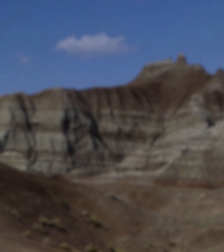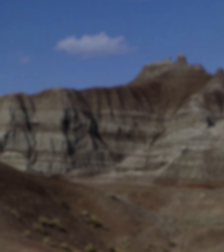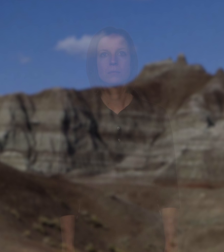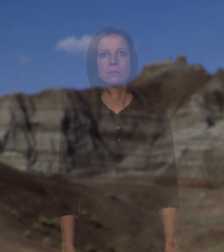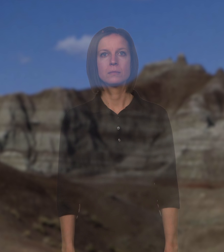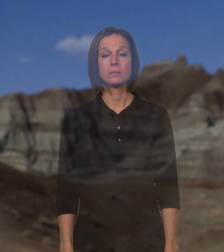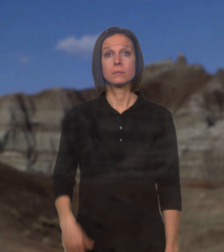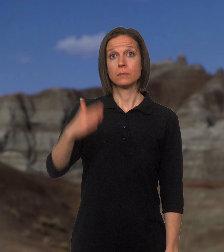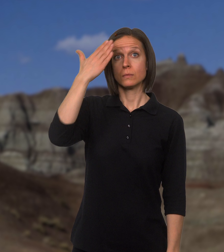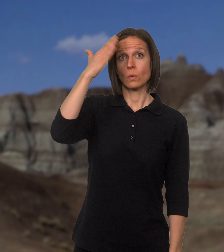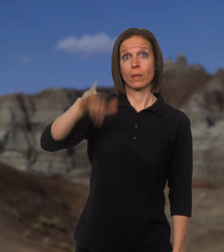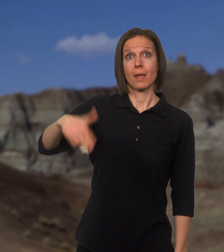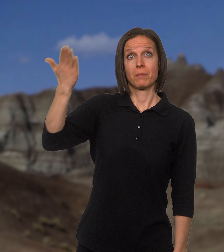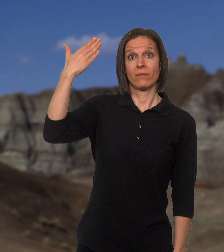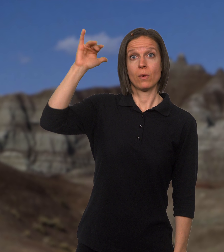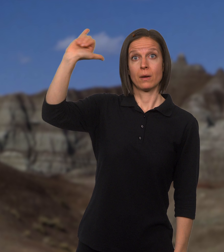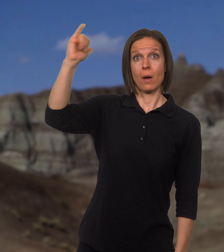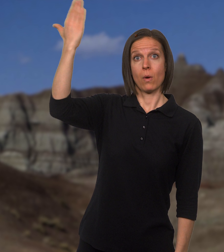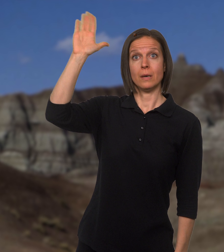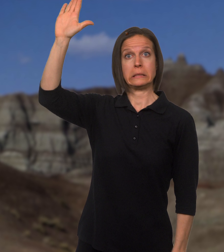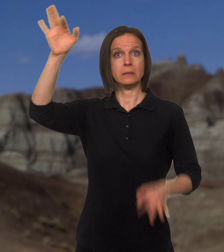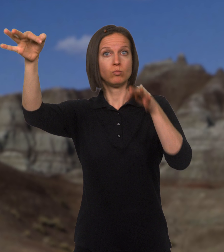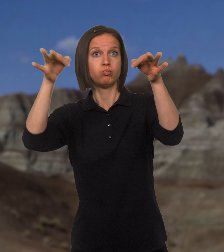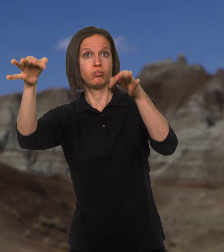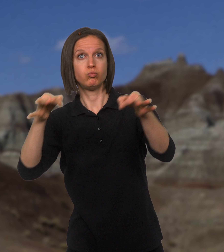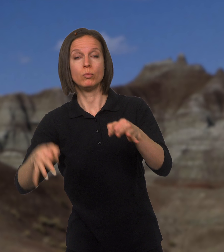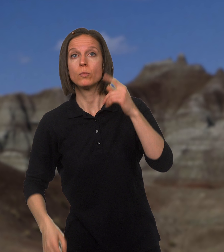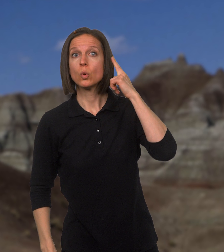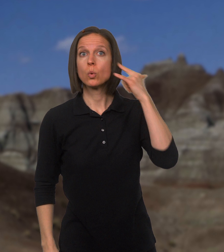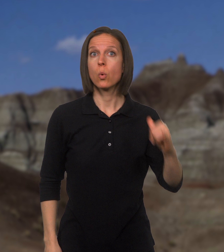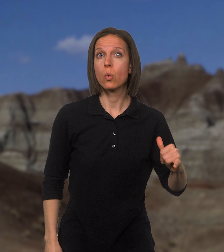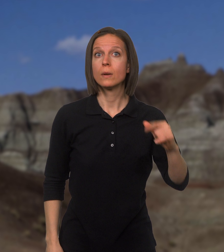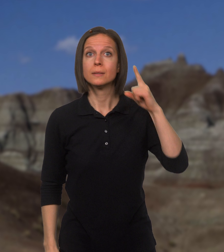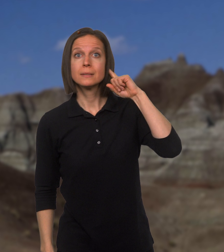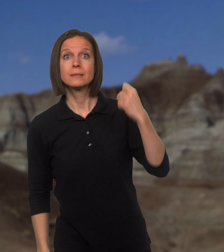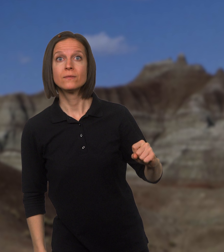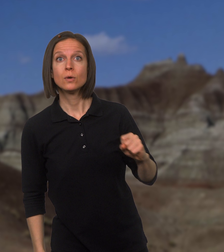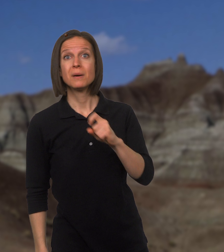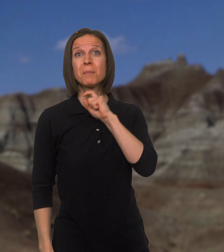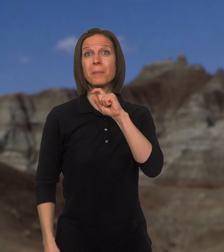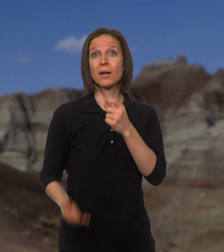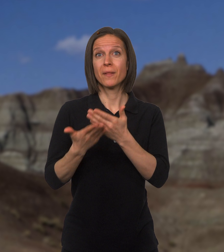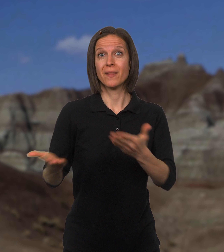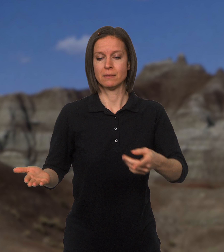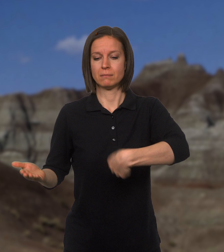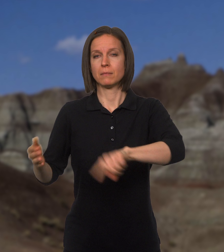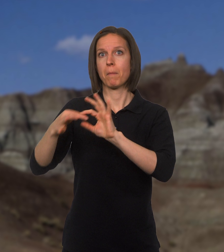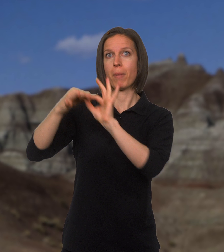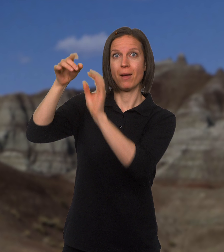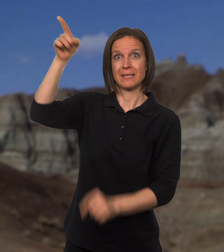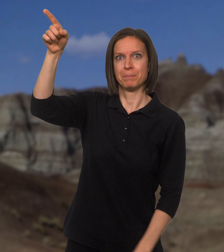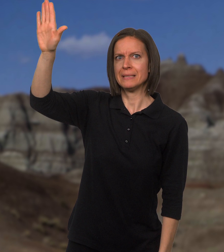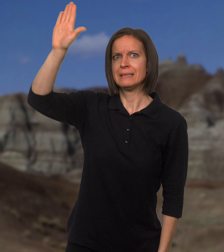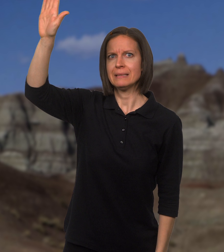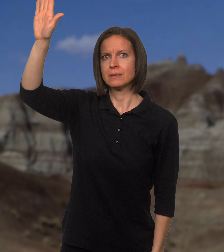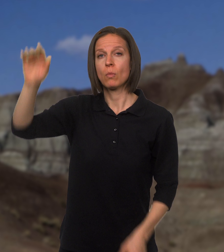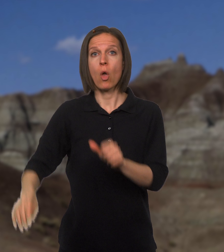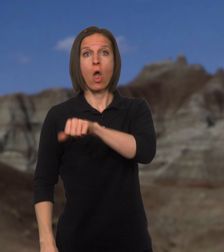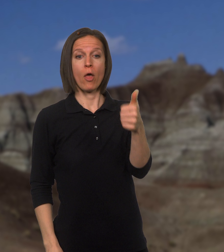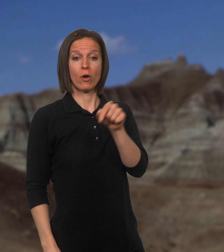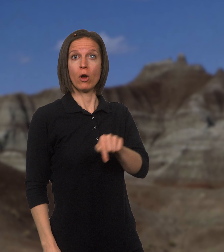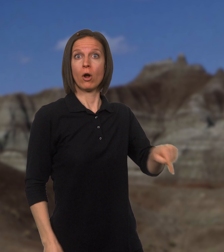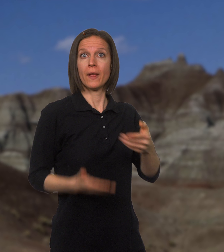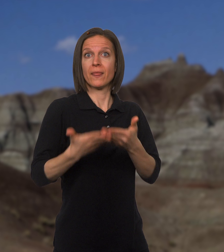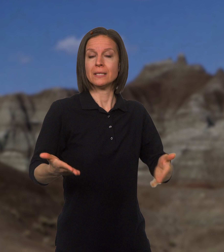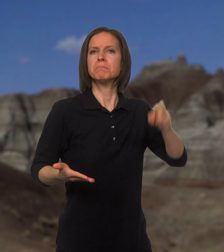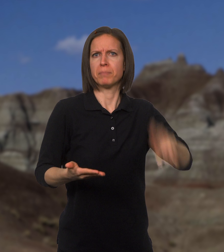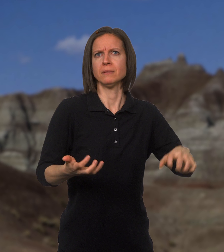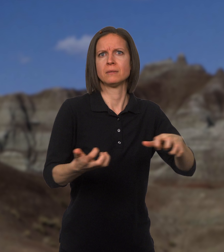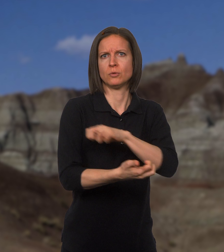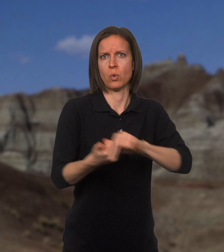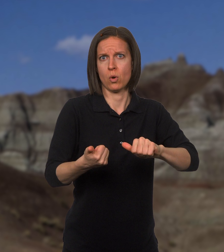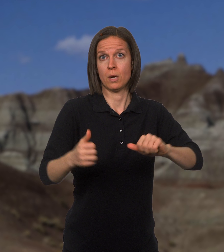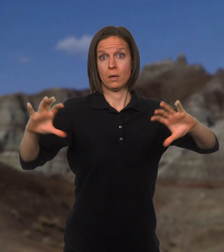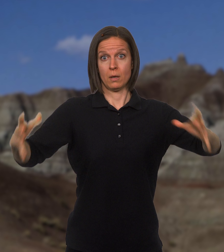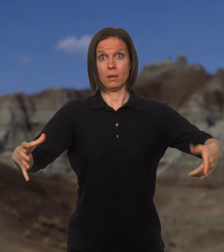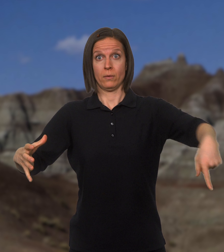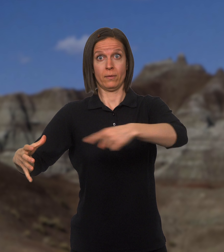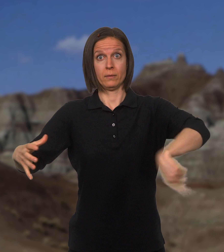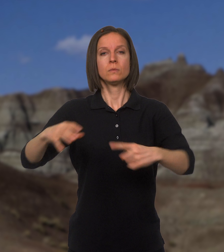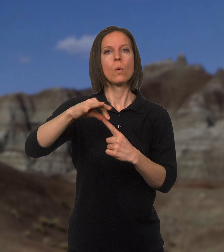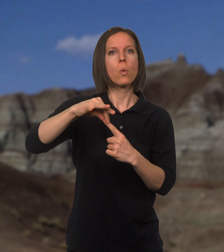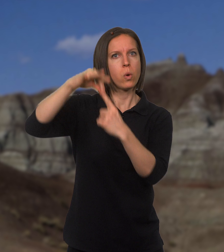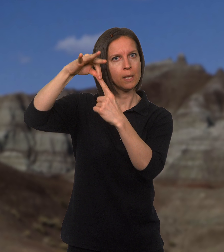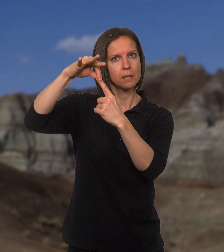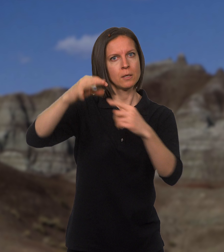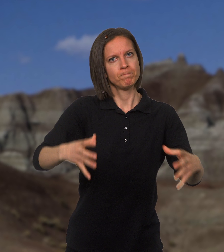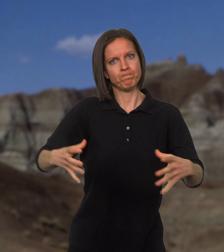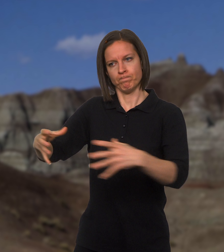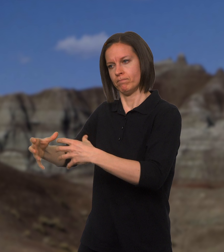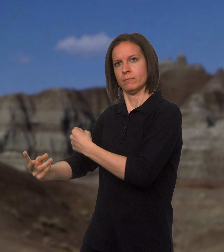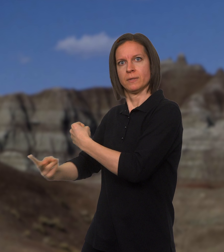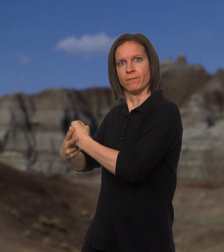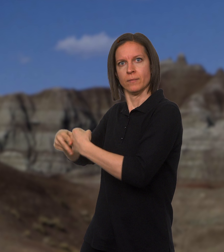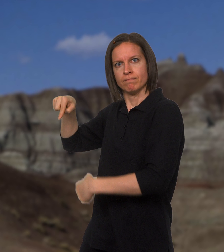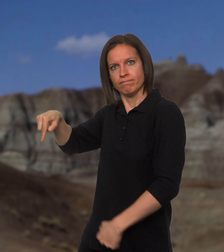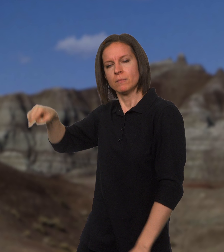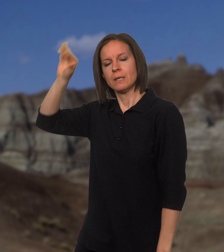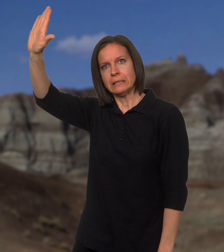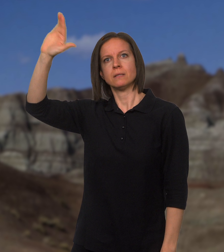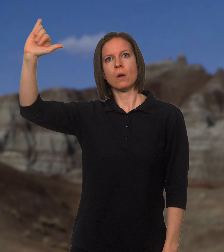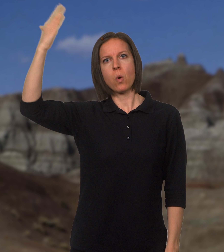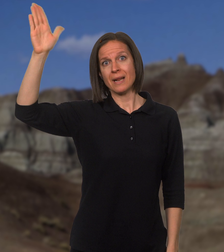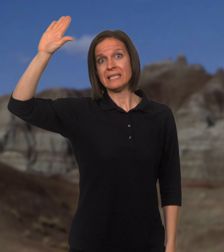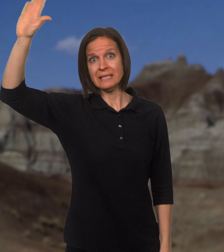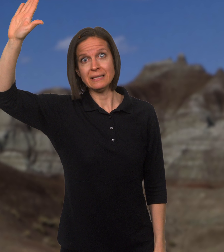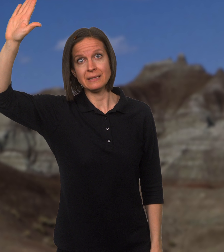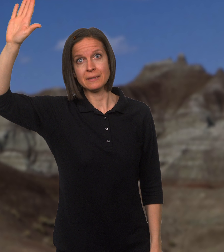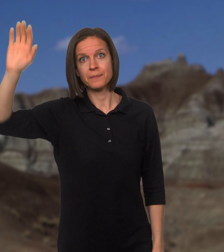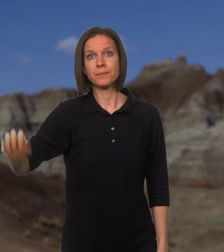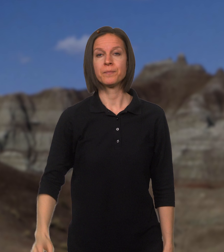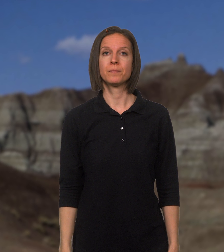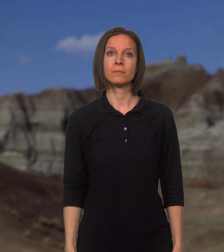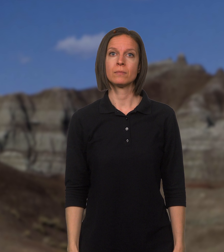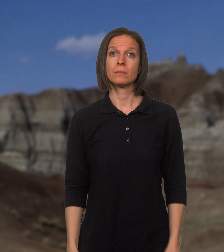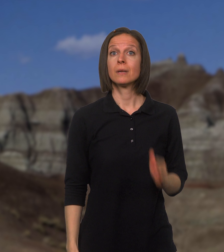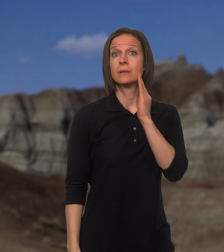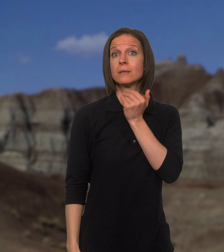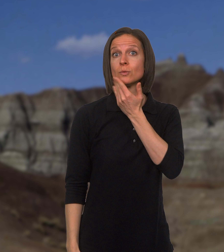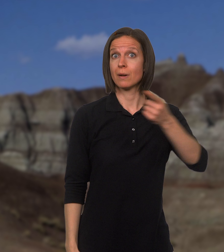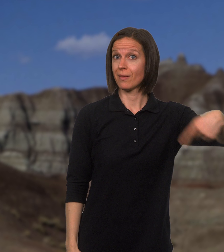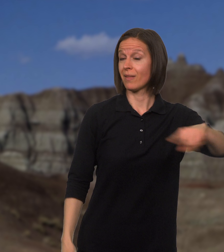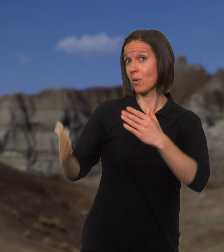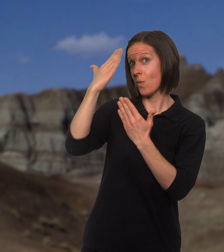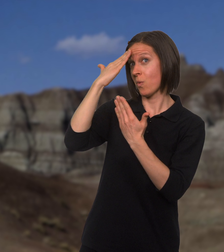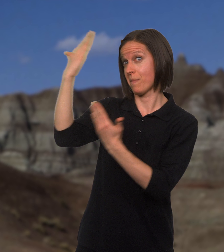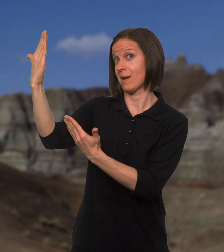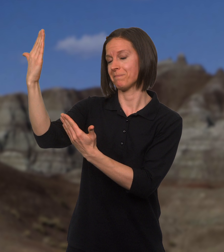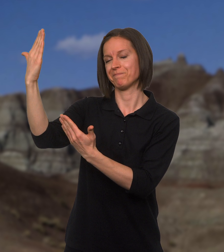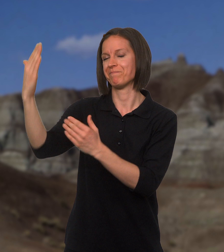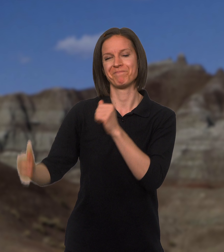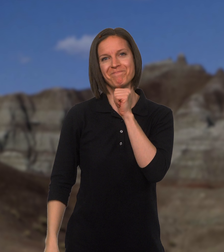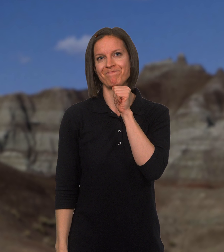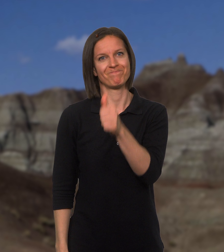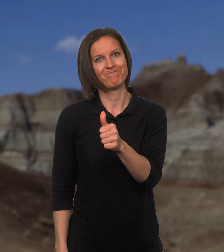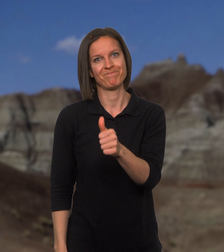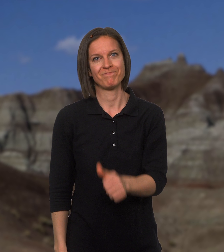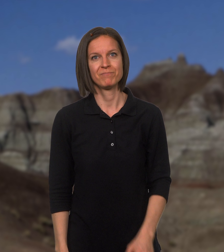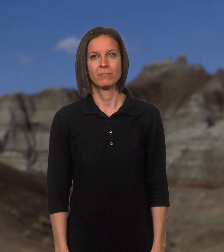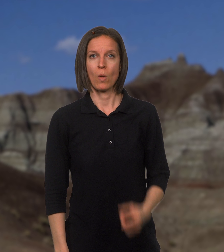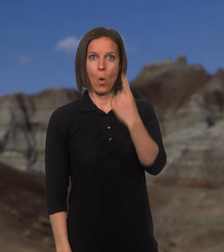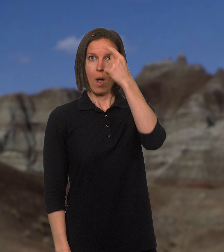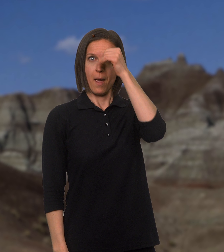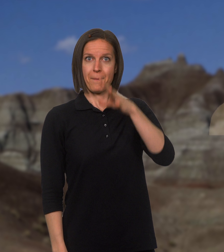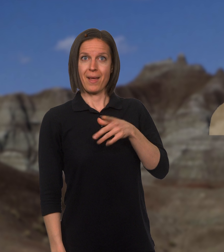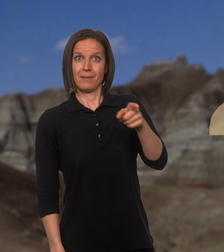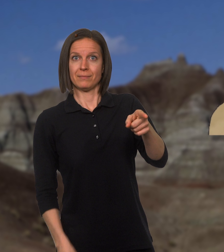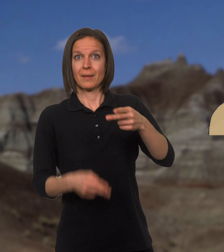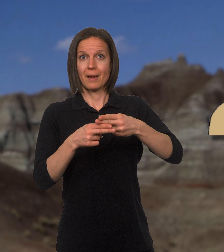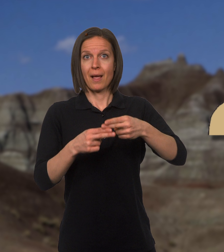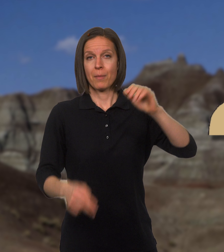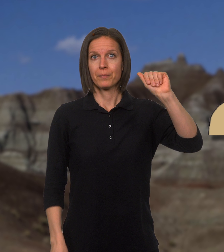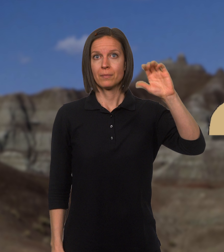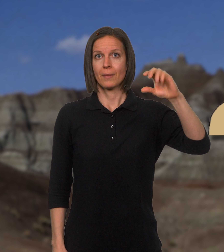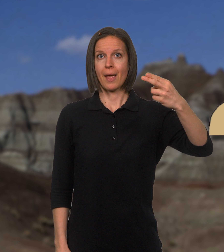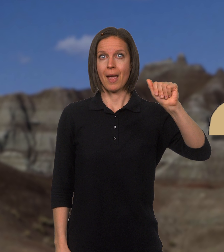The Israelites, however, acted unfaithfully regarding the things devoted to destruction.